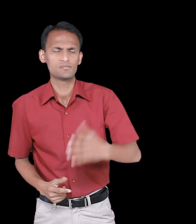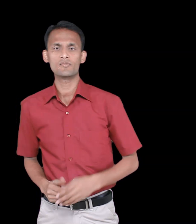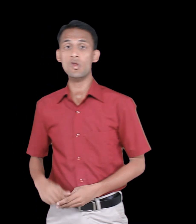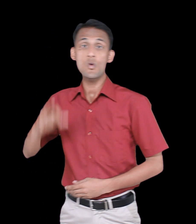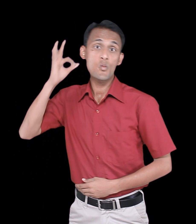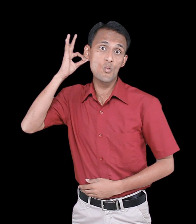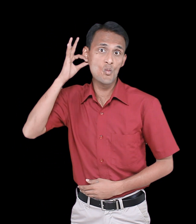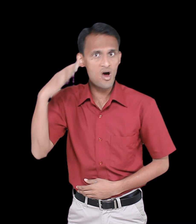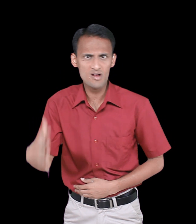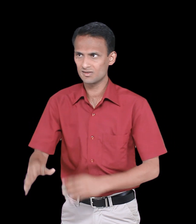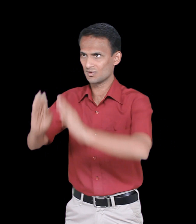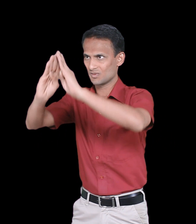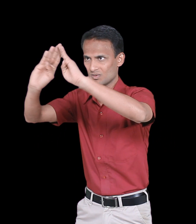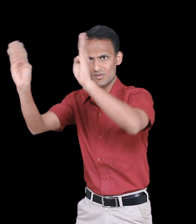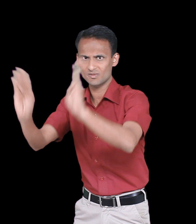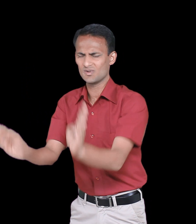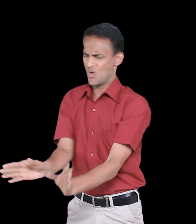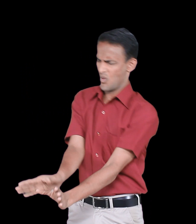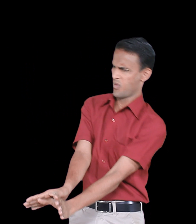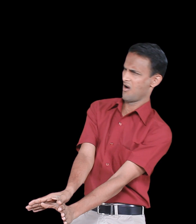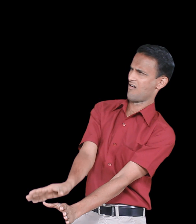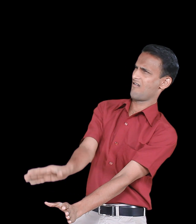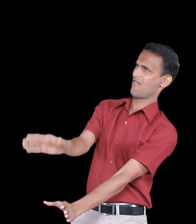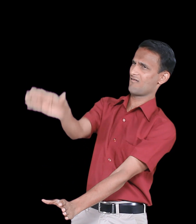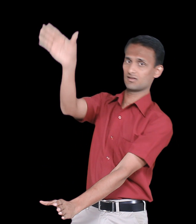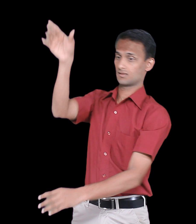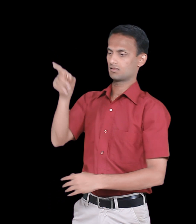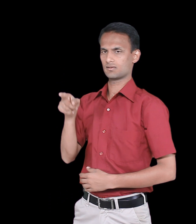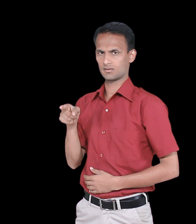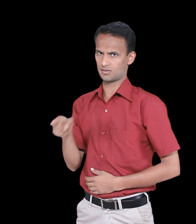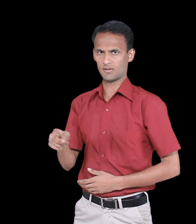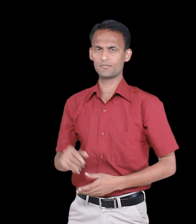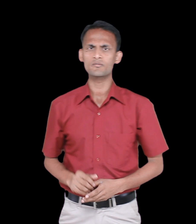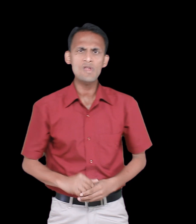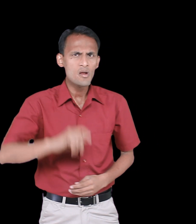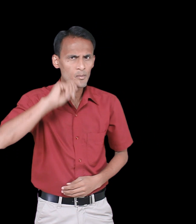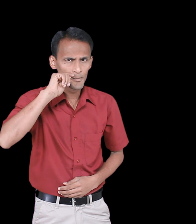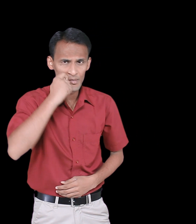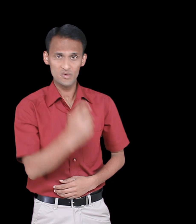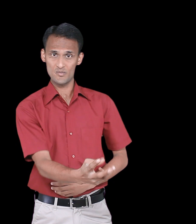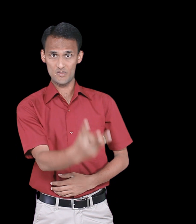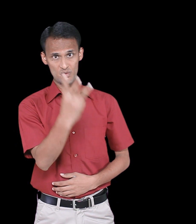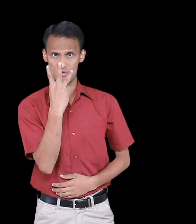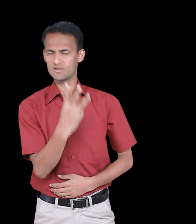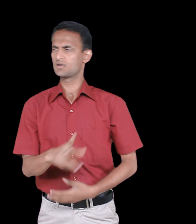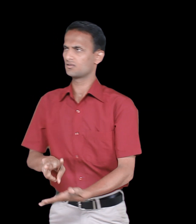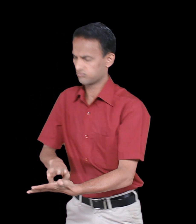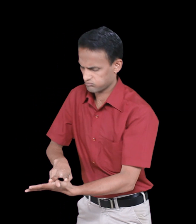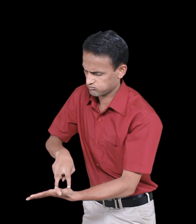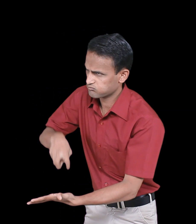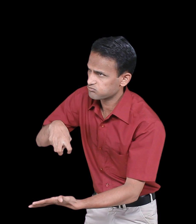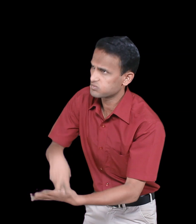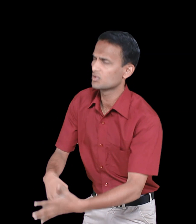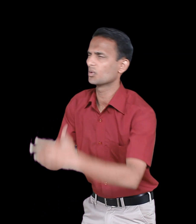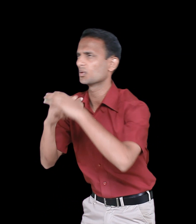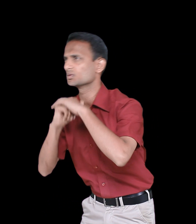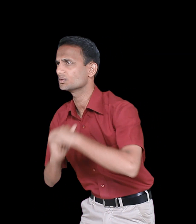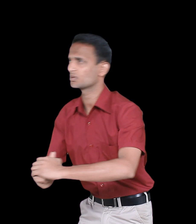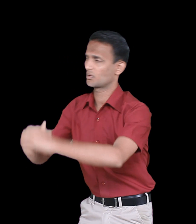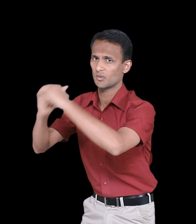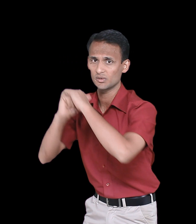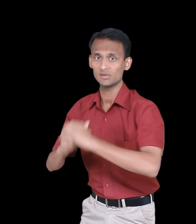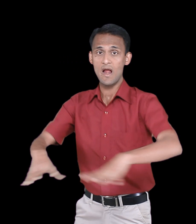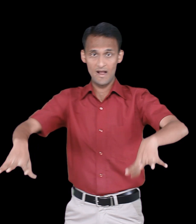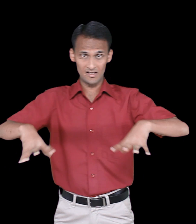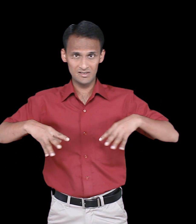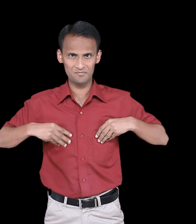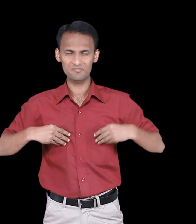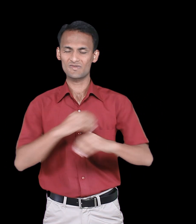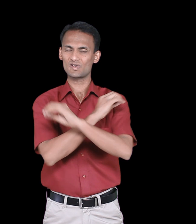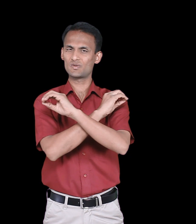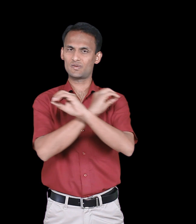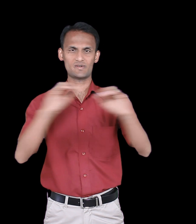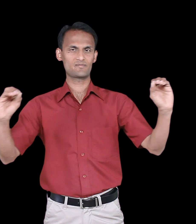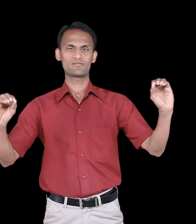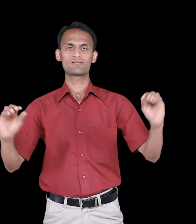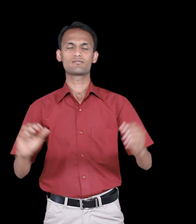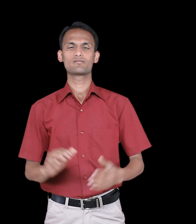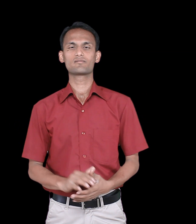Three men refuse to worship the tall gold statue